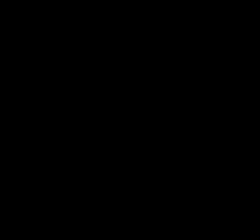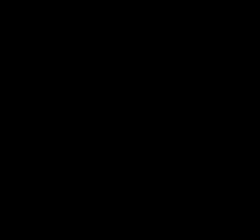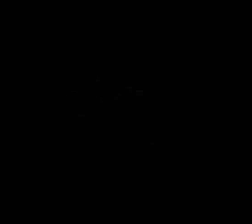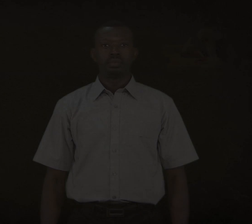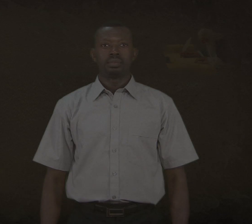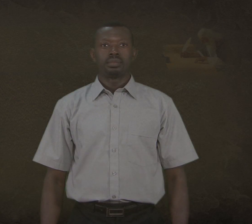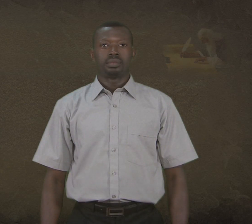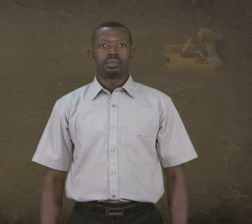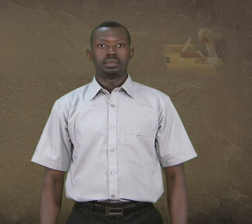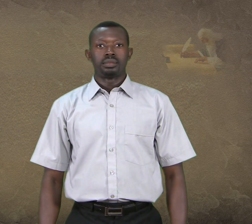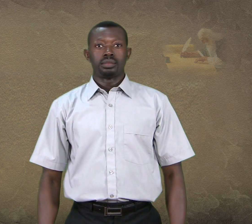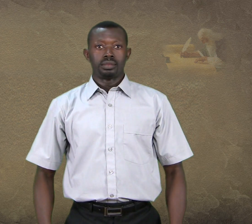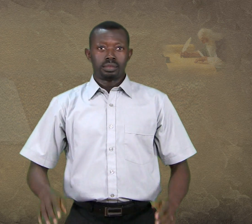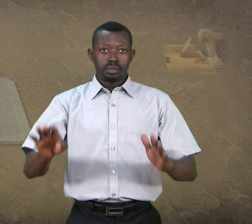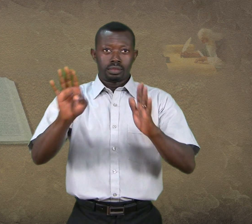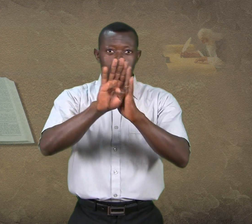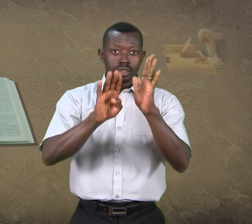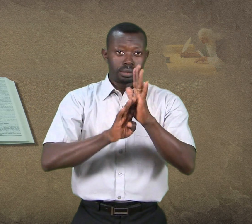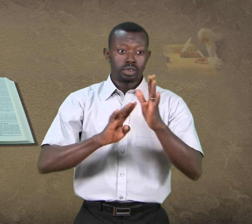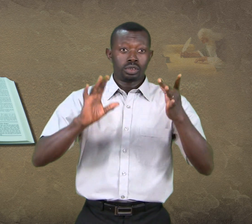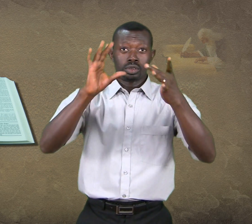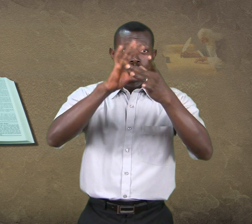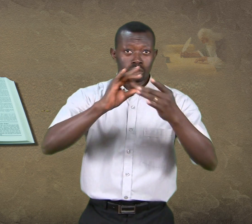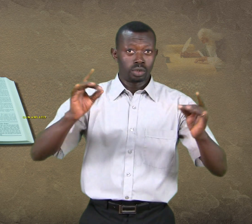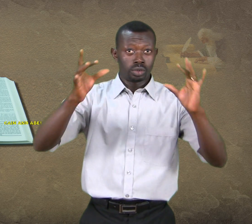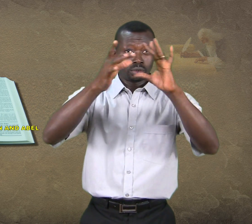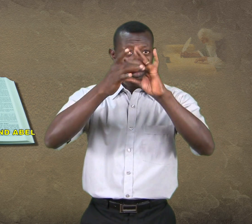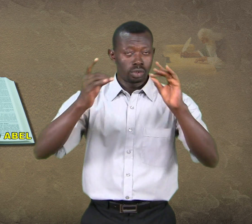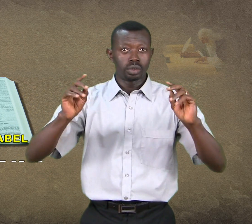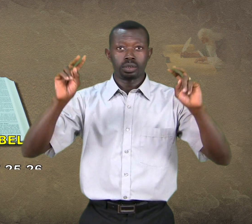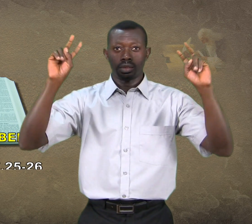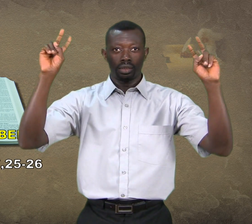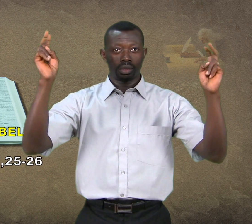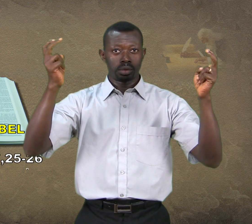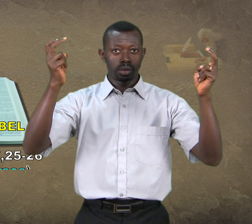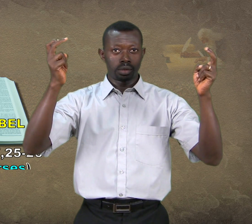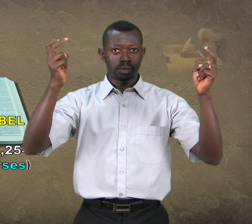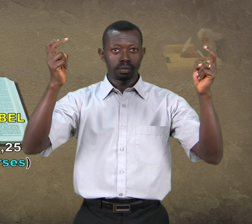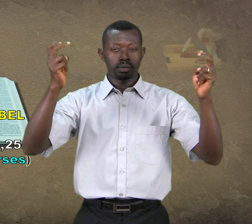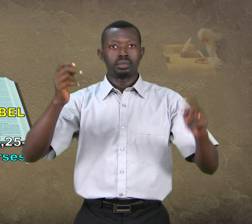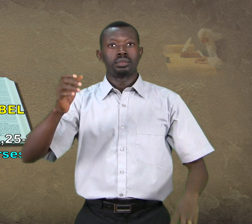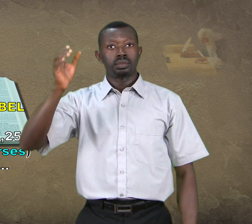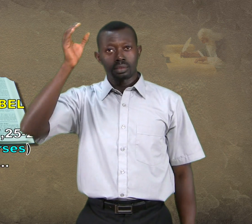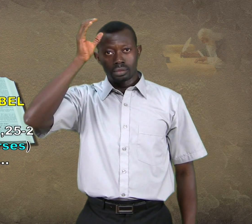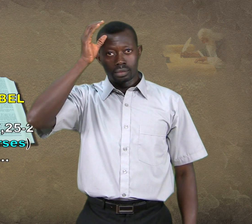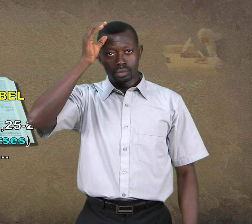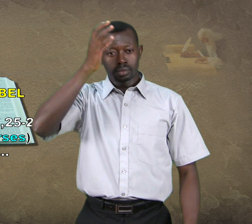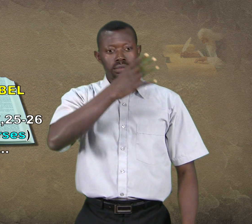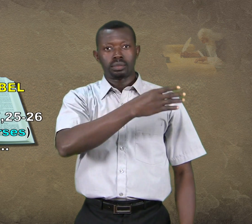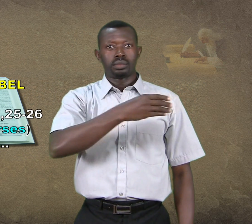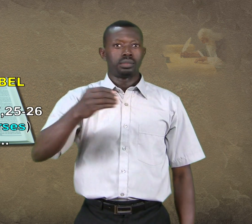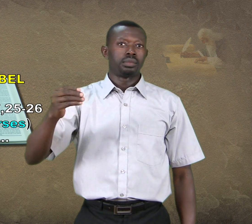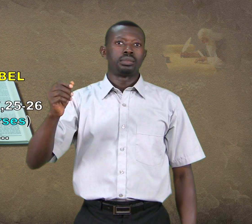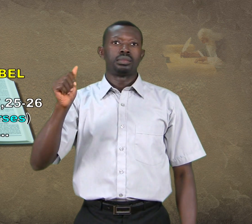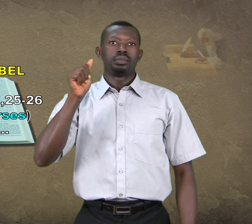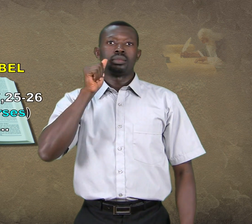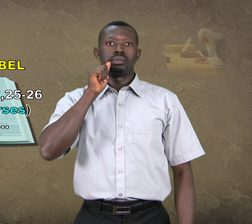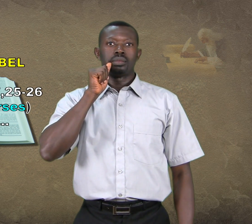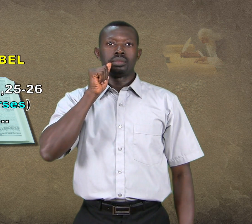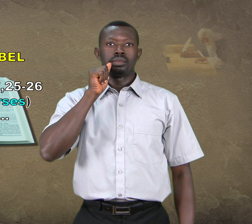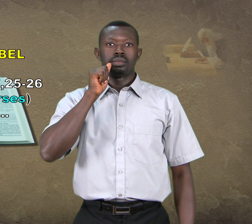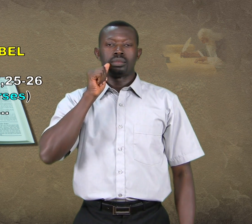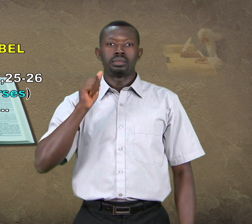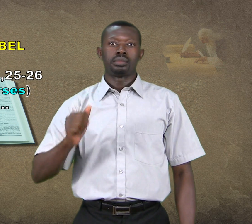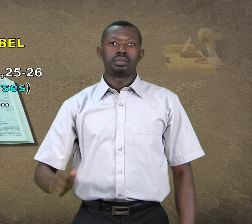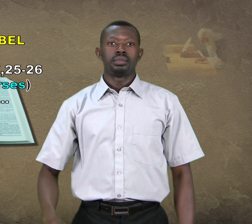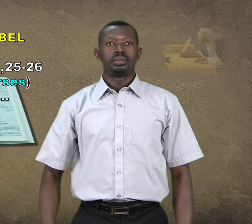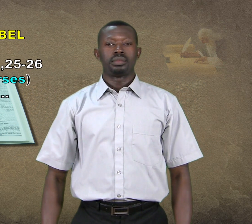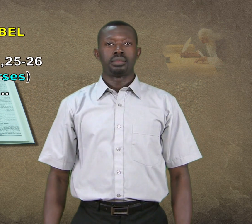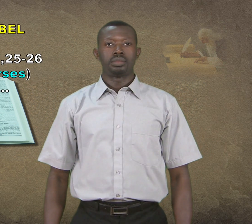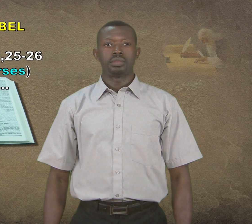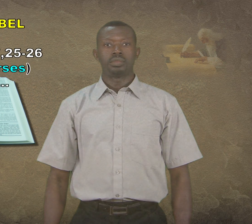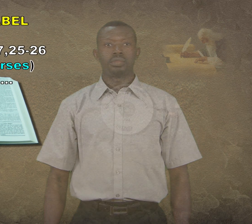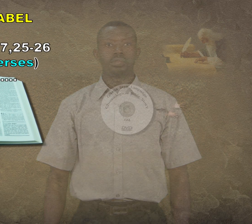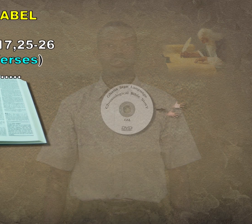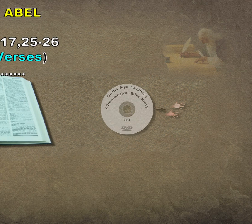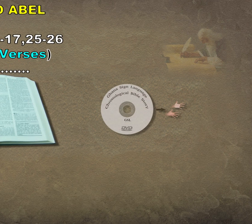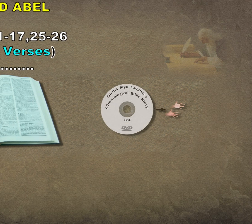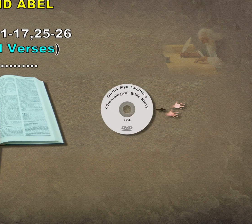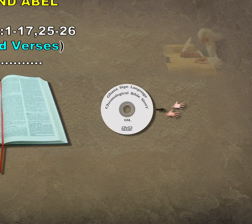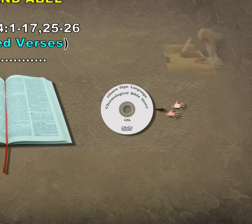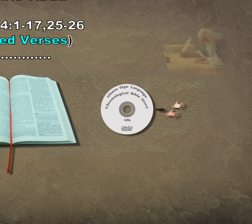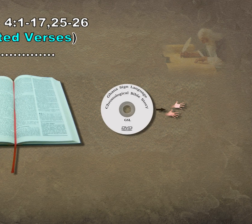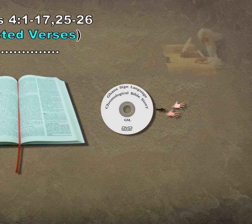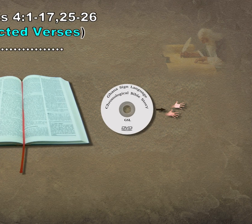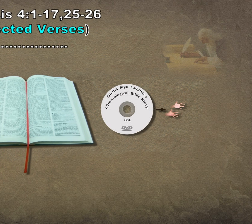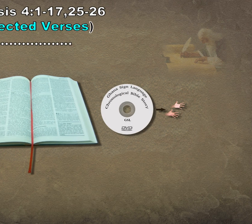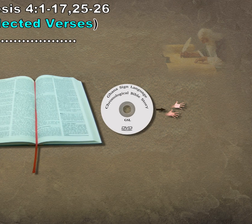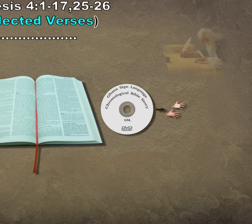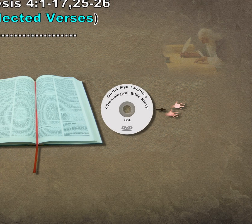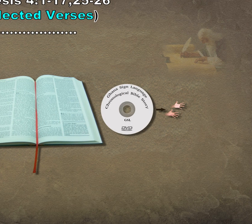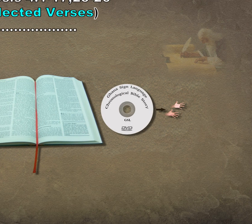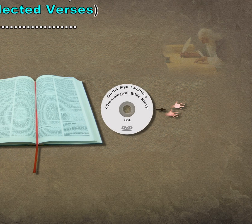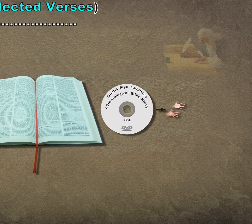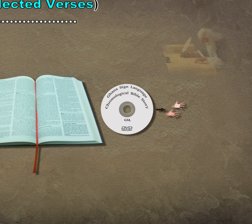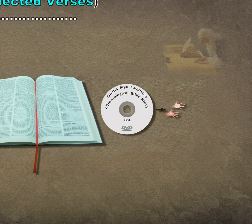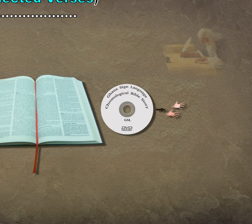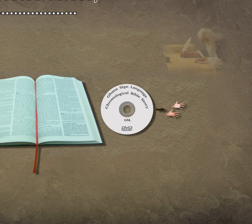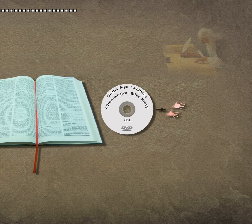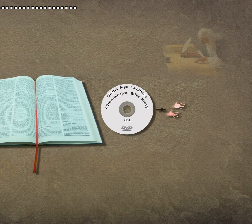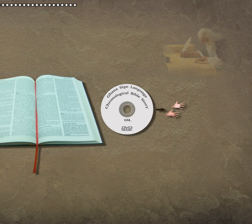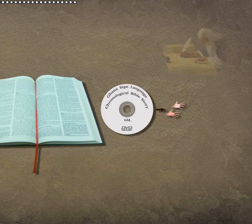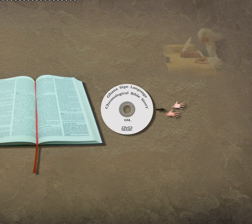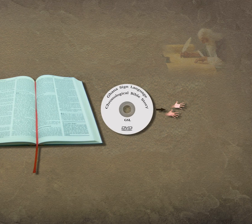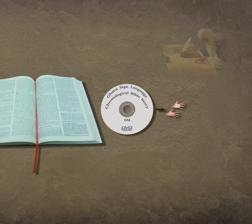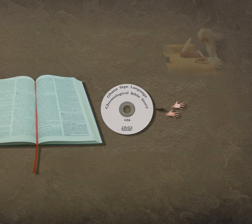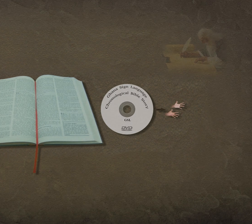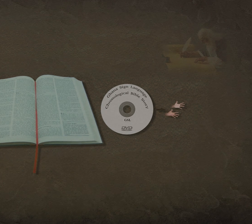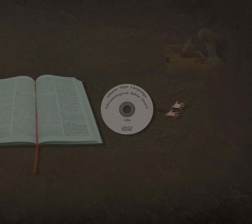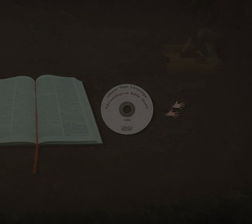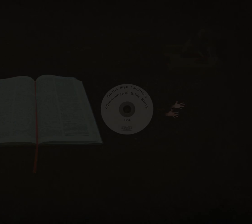Cain and Abel